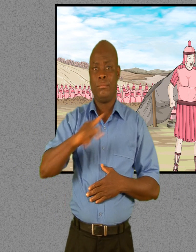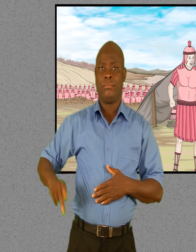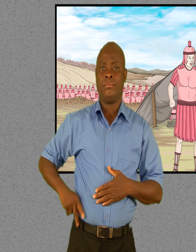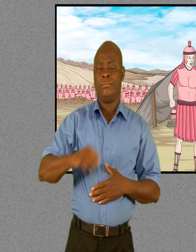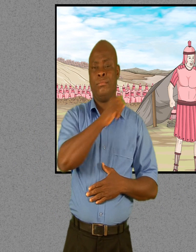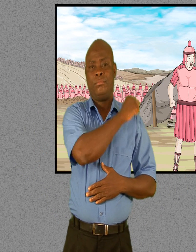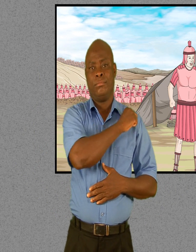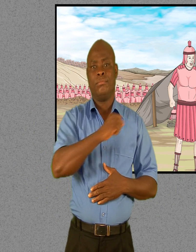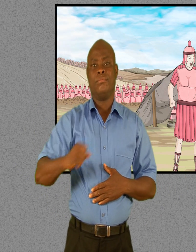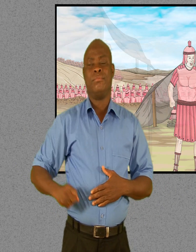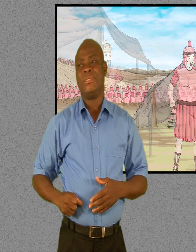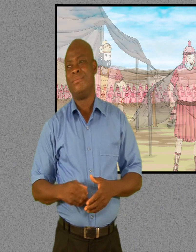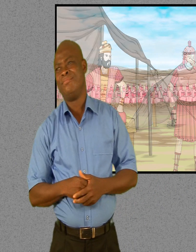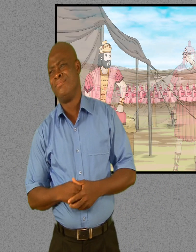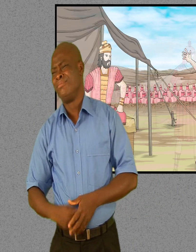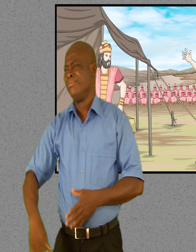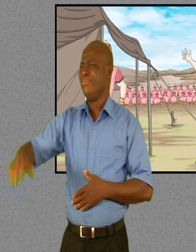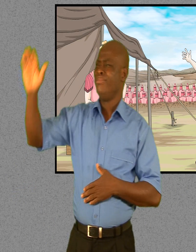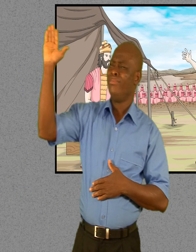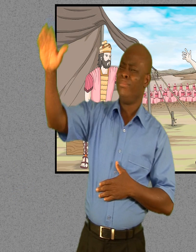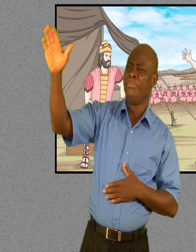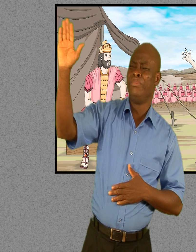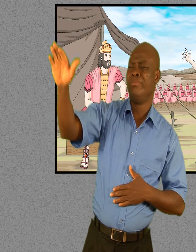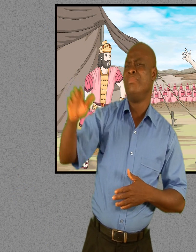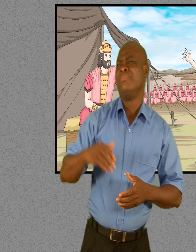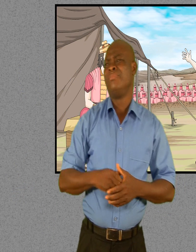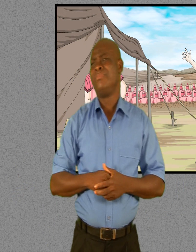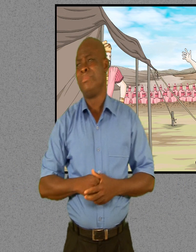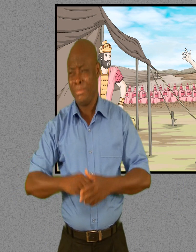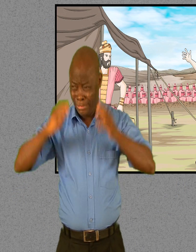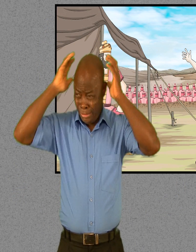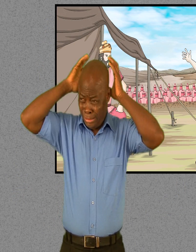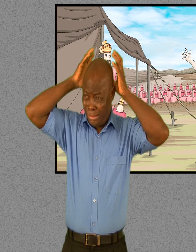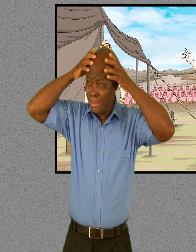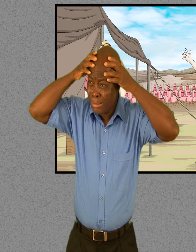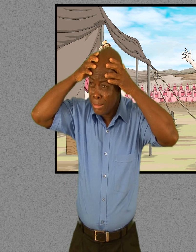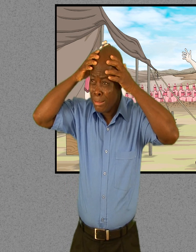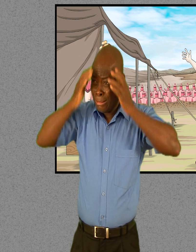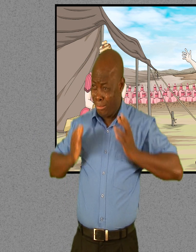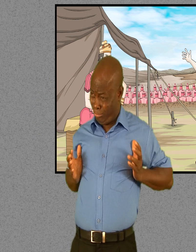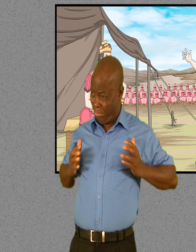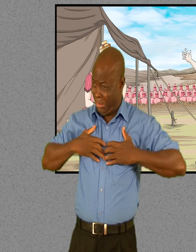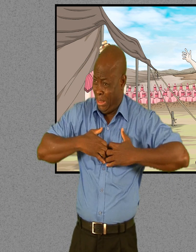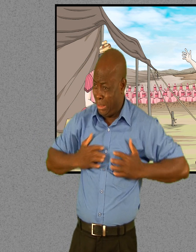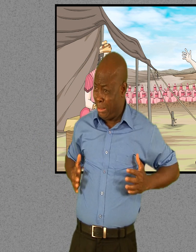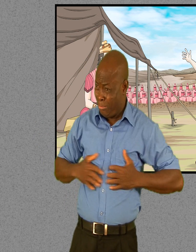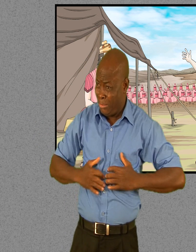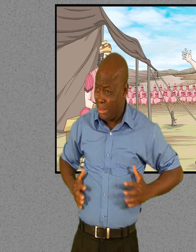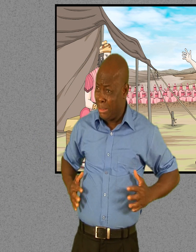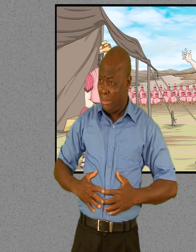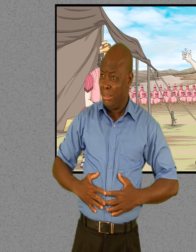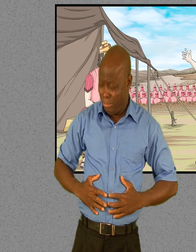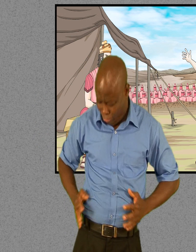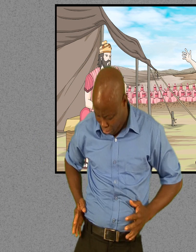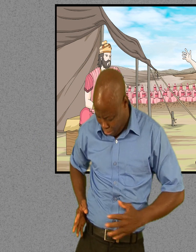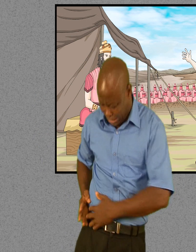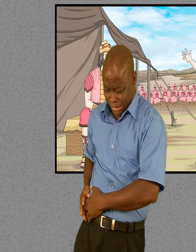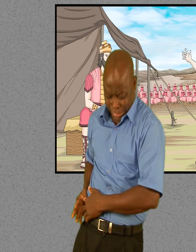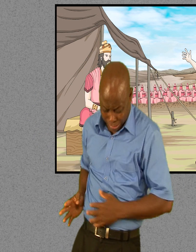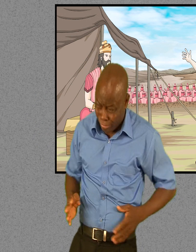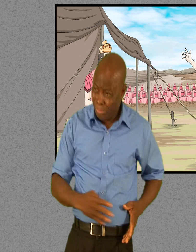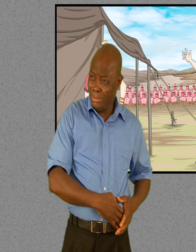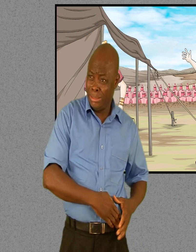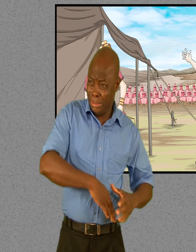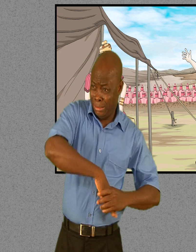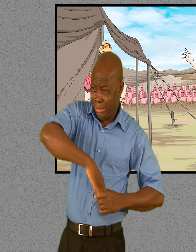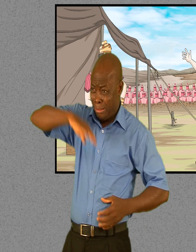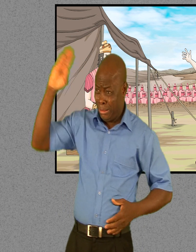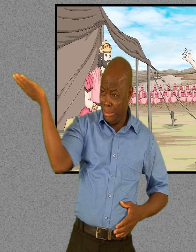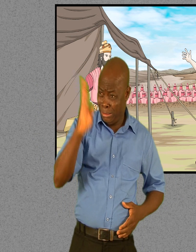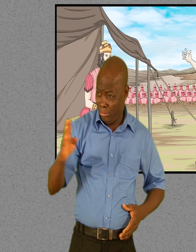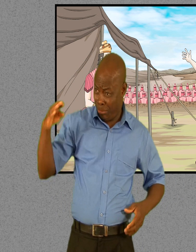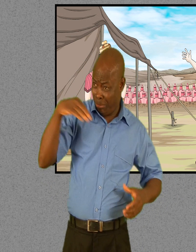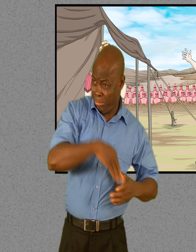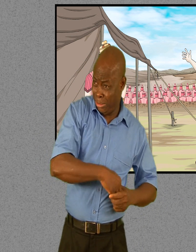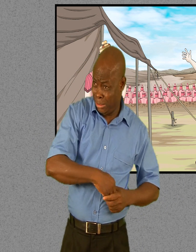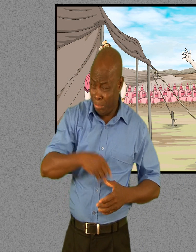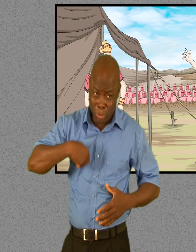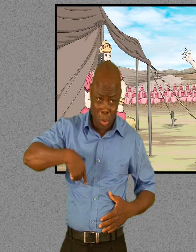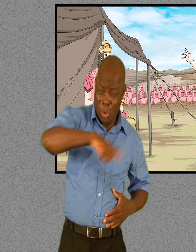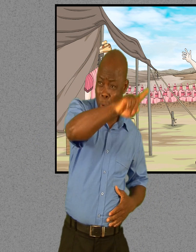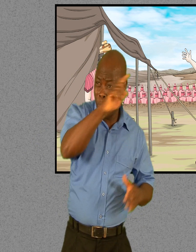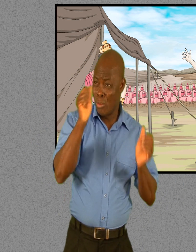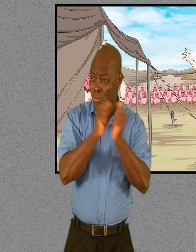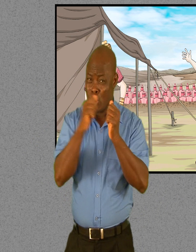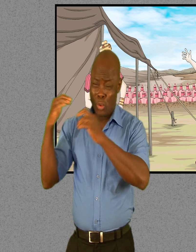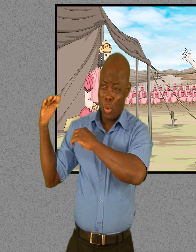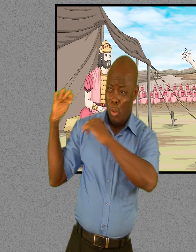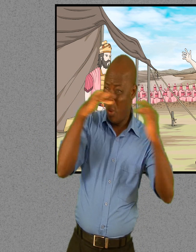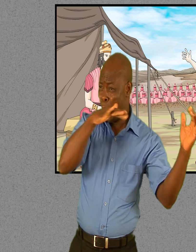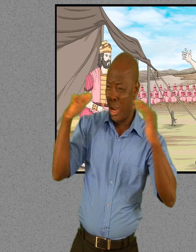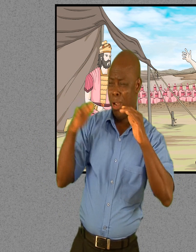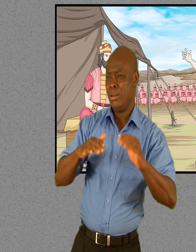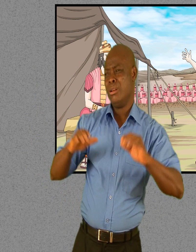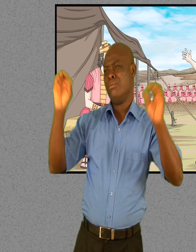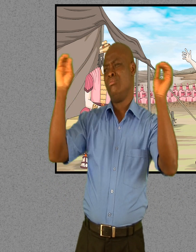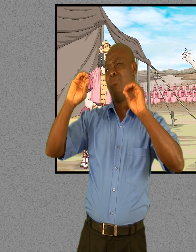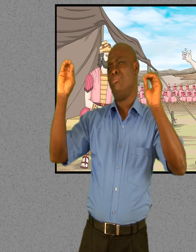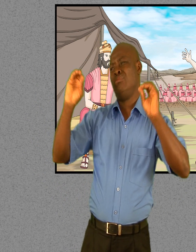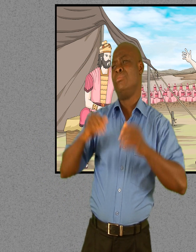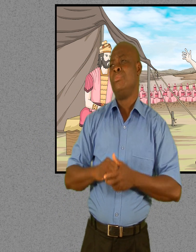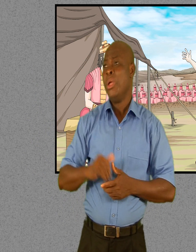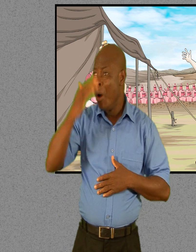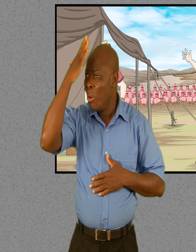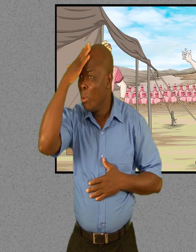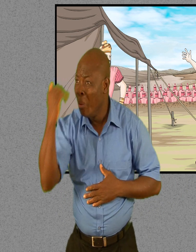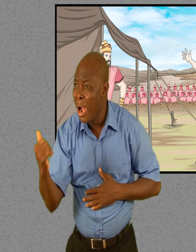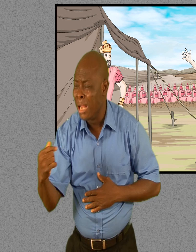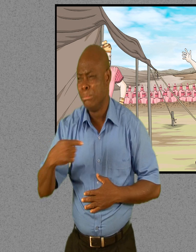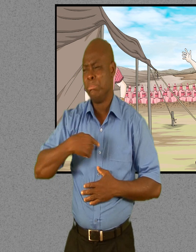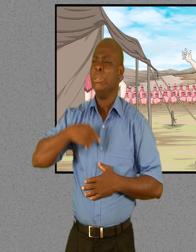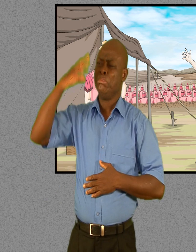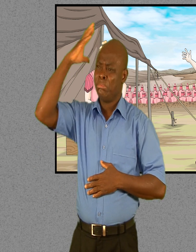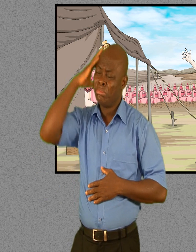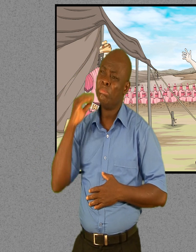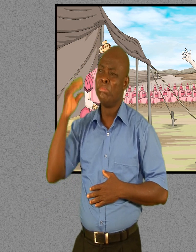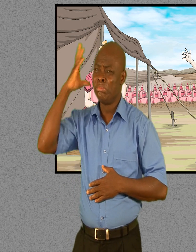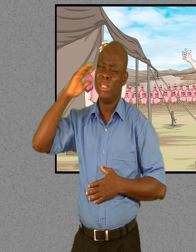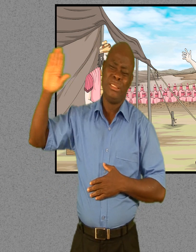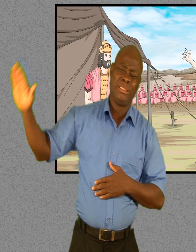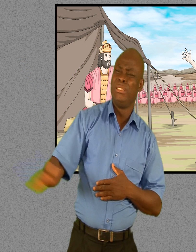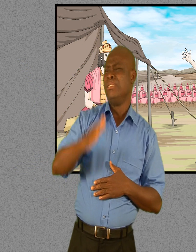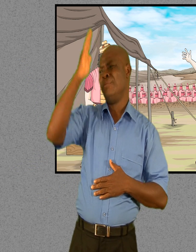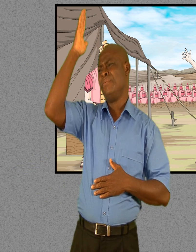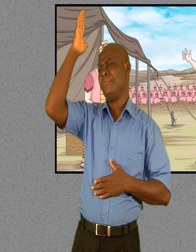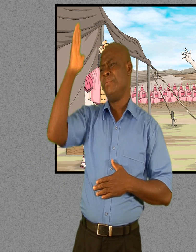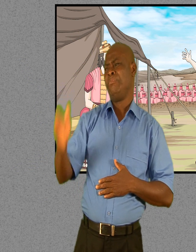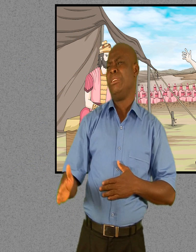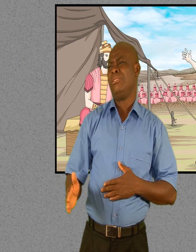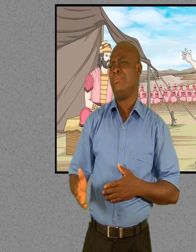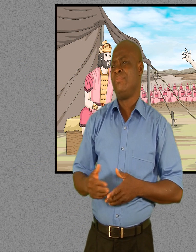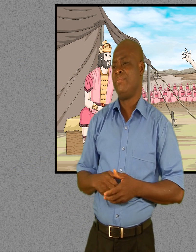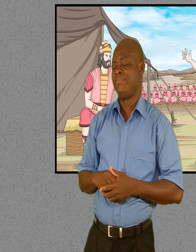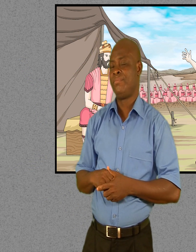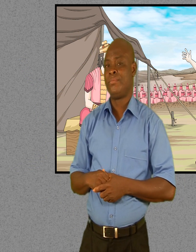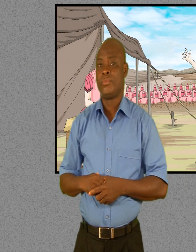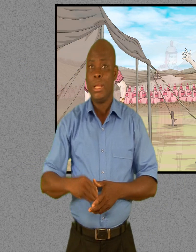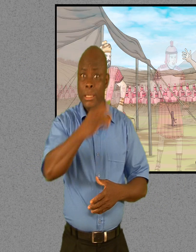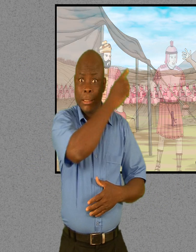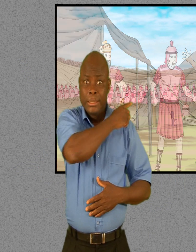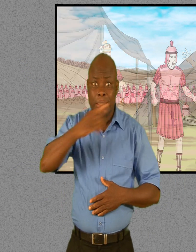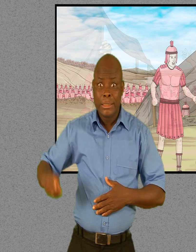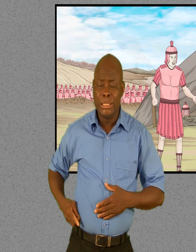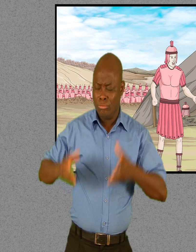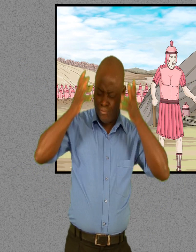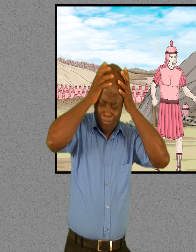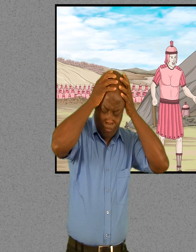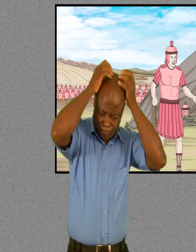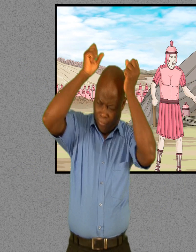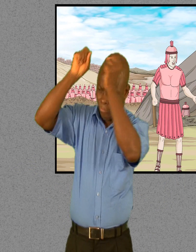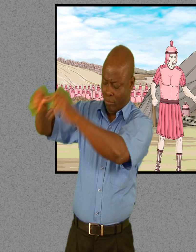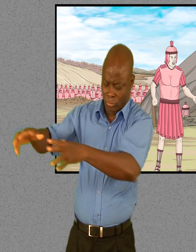“I cannot walk in these,” David said to Saul. “I am not accustomed to them.”